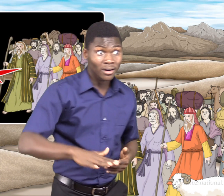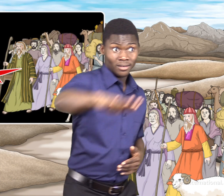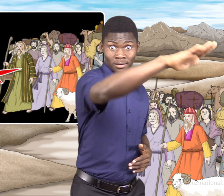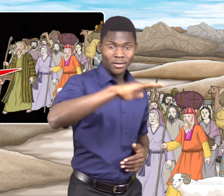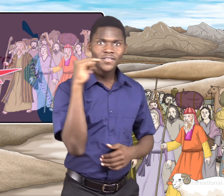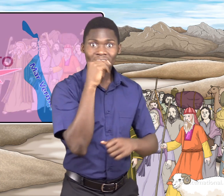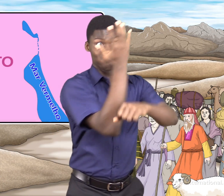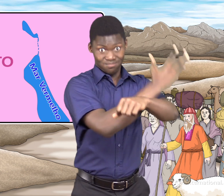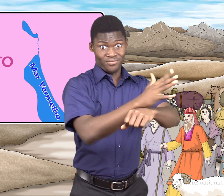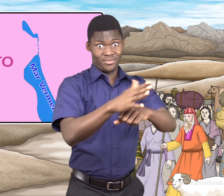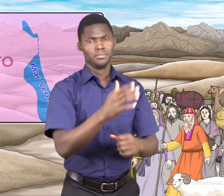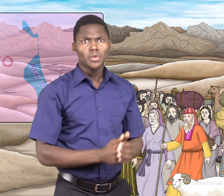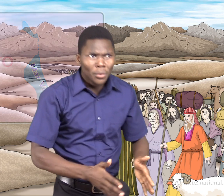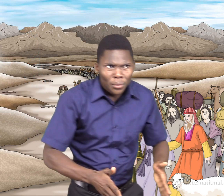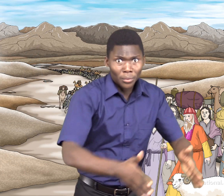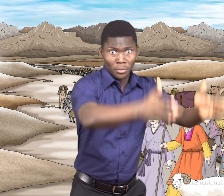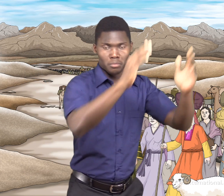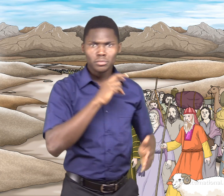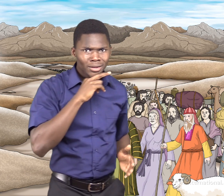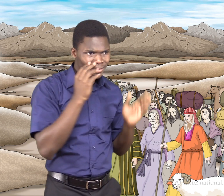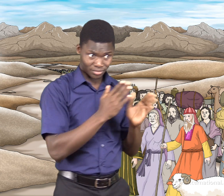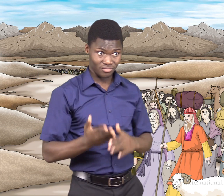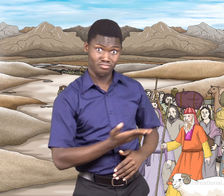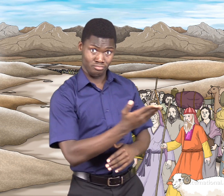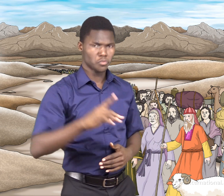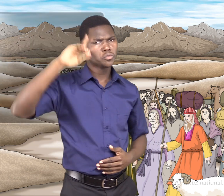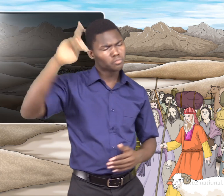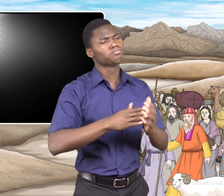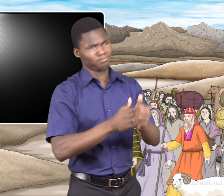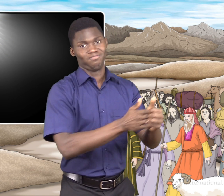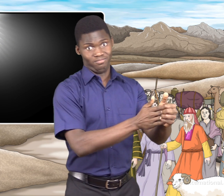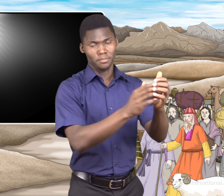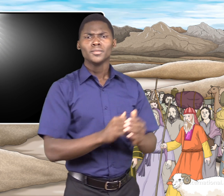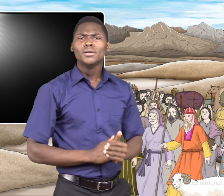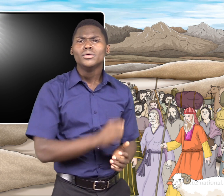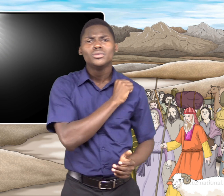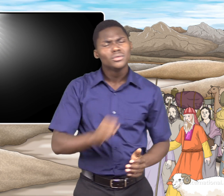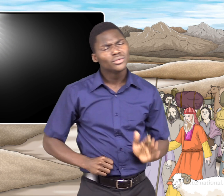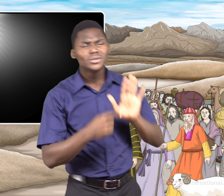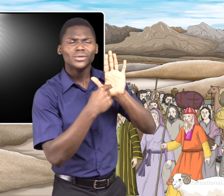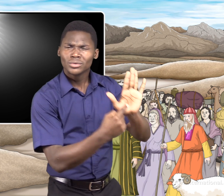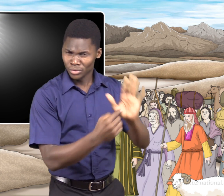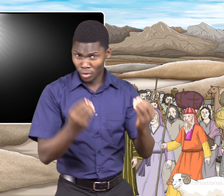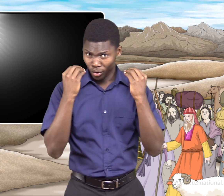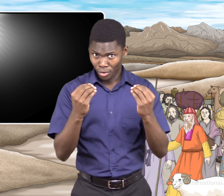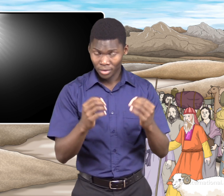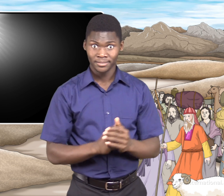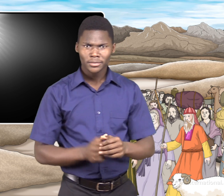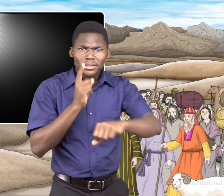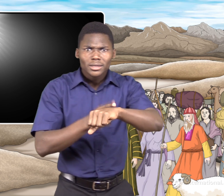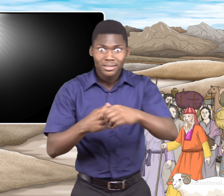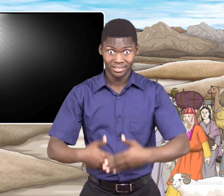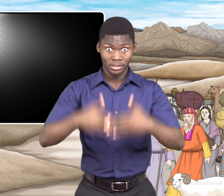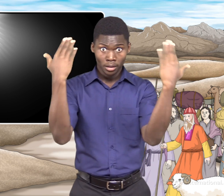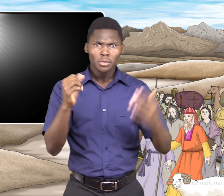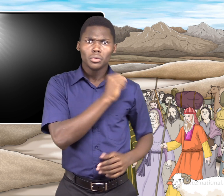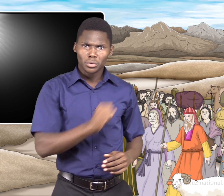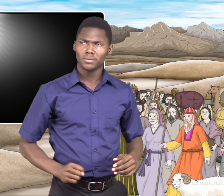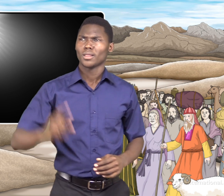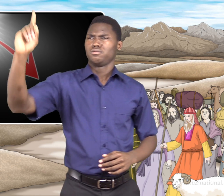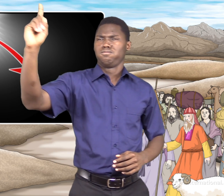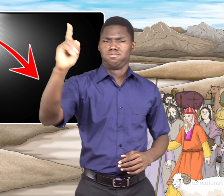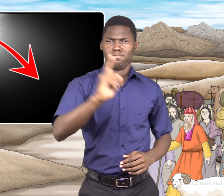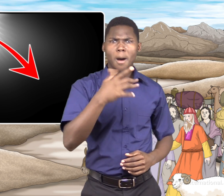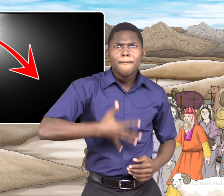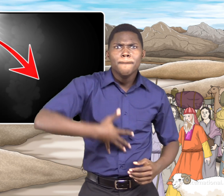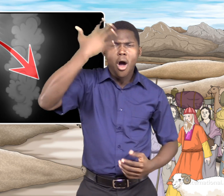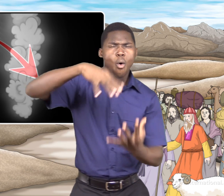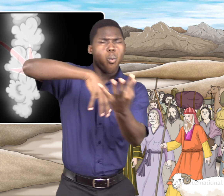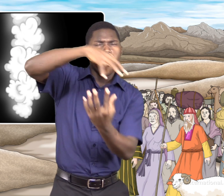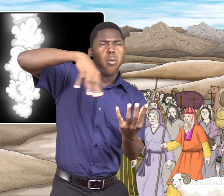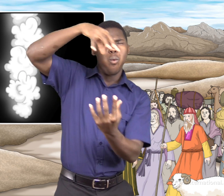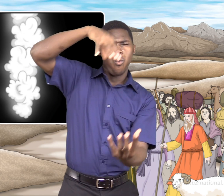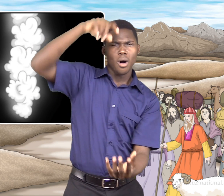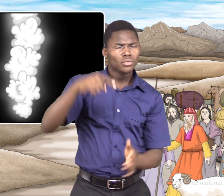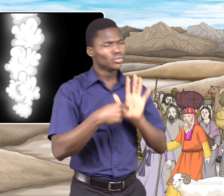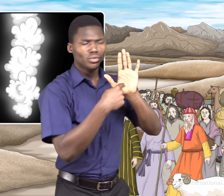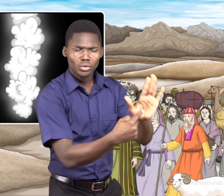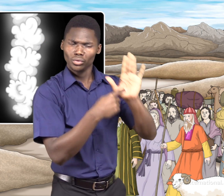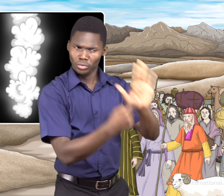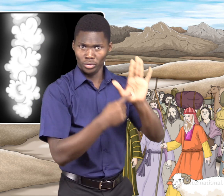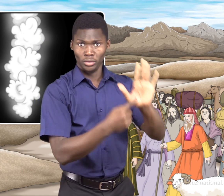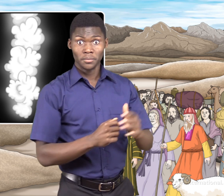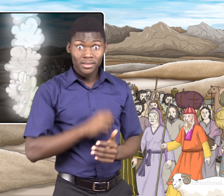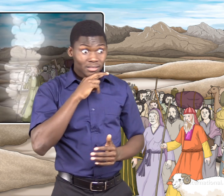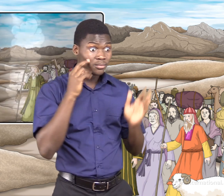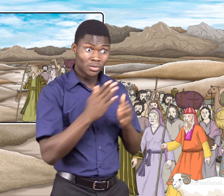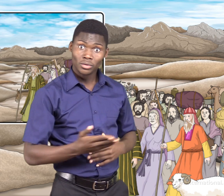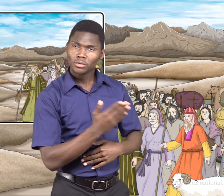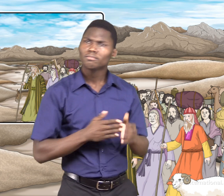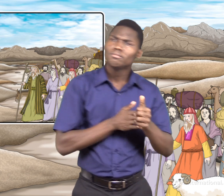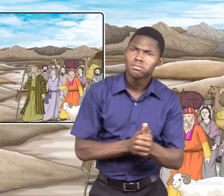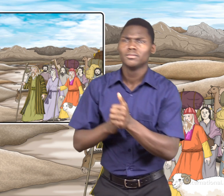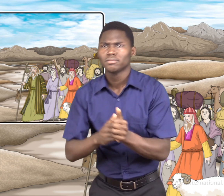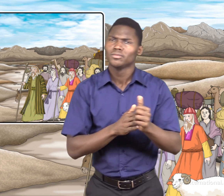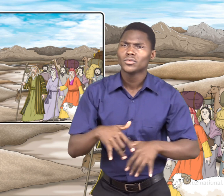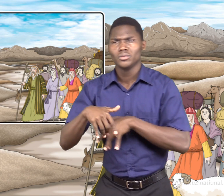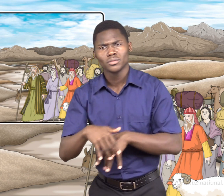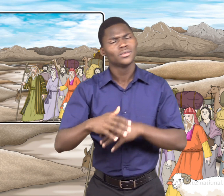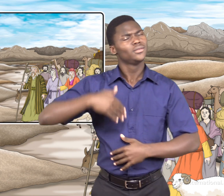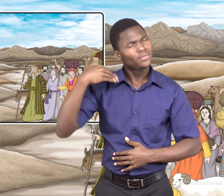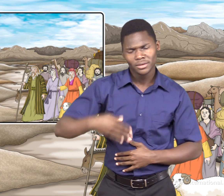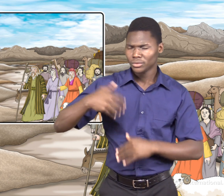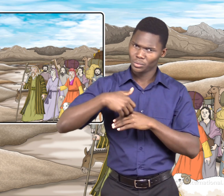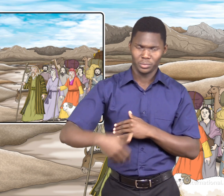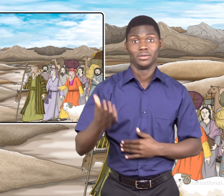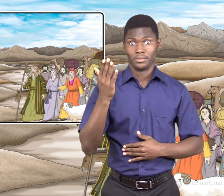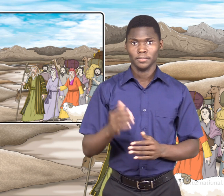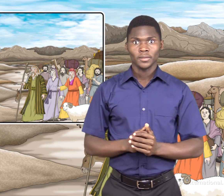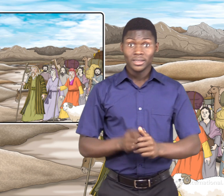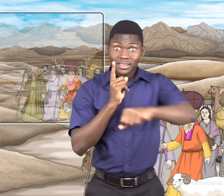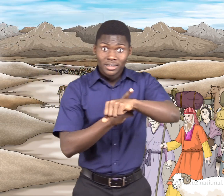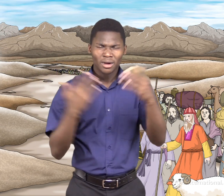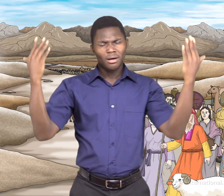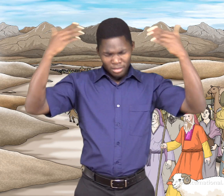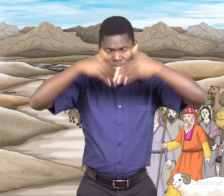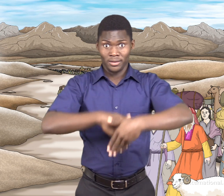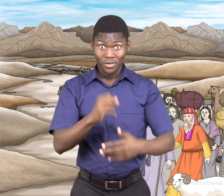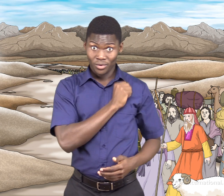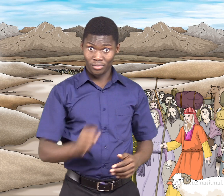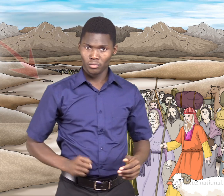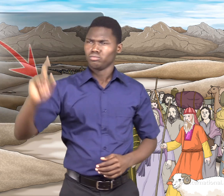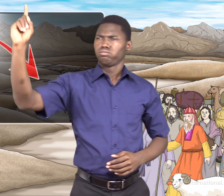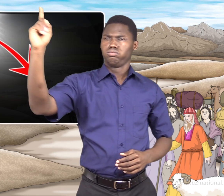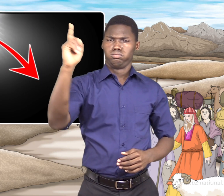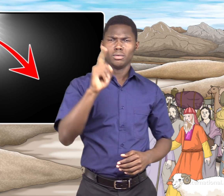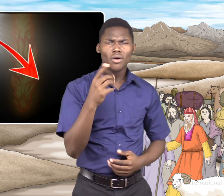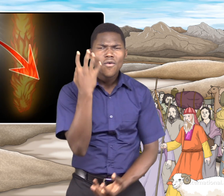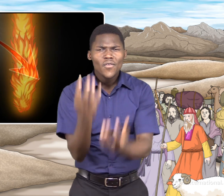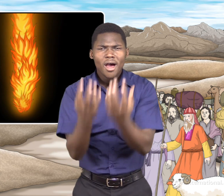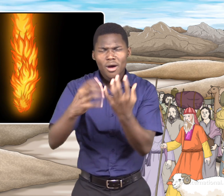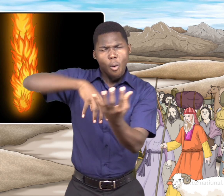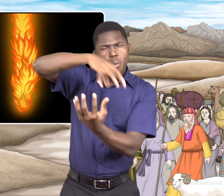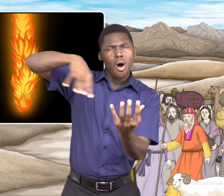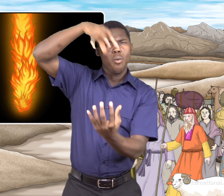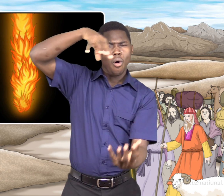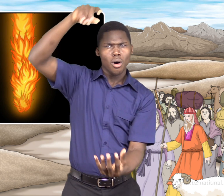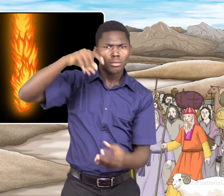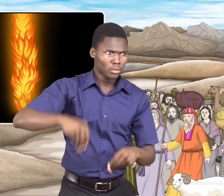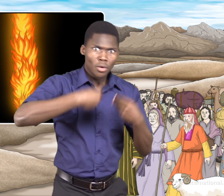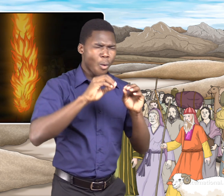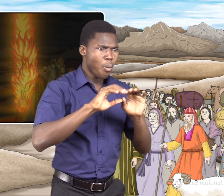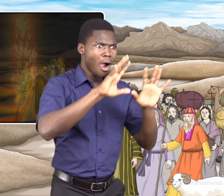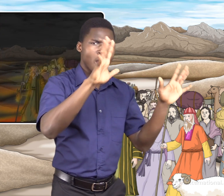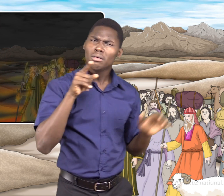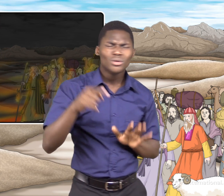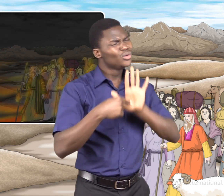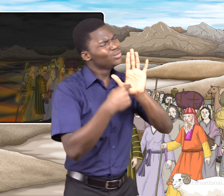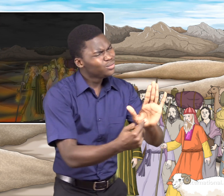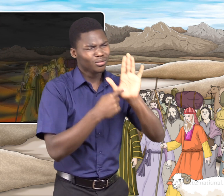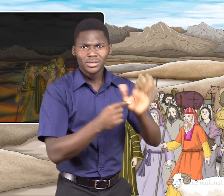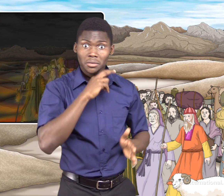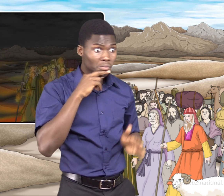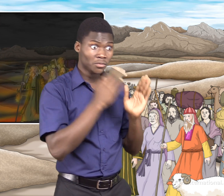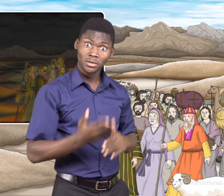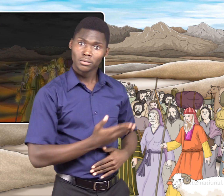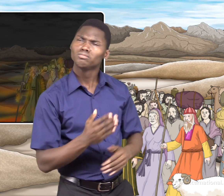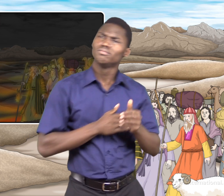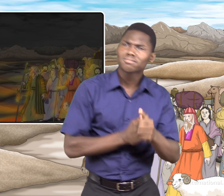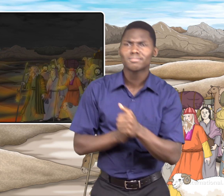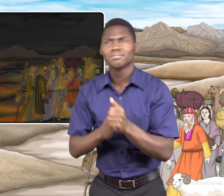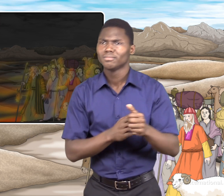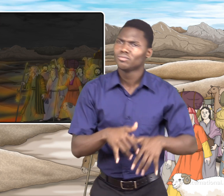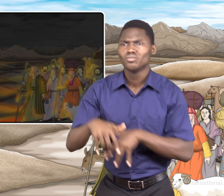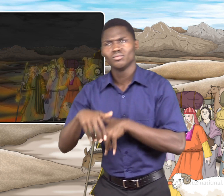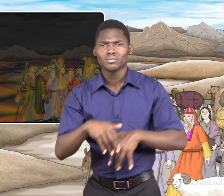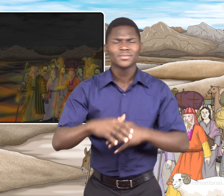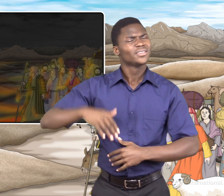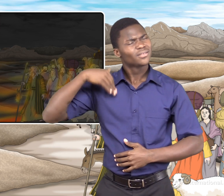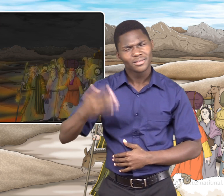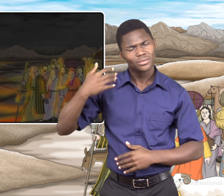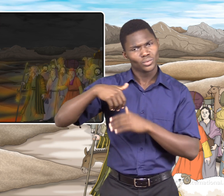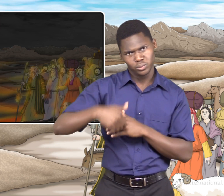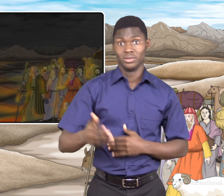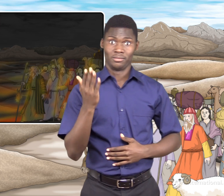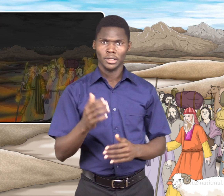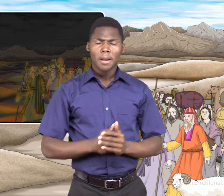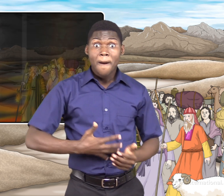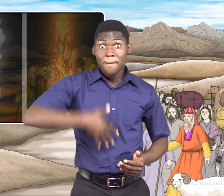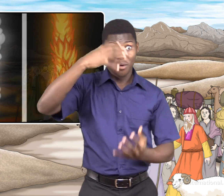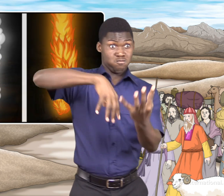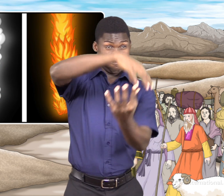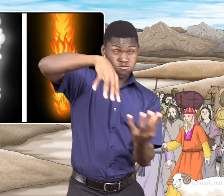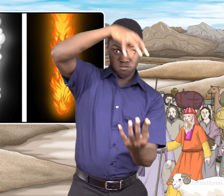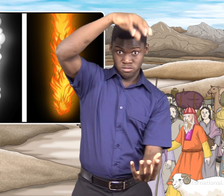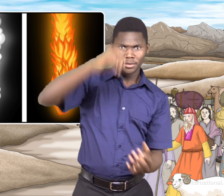And the LORD went before them in a pillar of cloud to guide their way by day, and in a pillar of fire to give them light by night, so that they could travel by day or night.